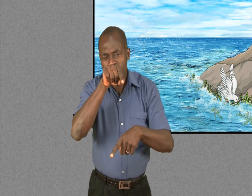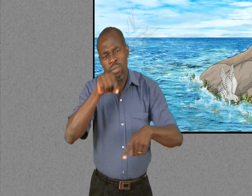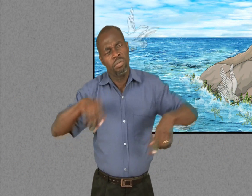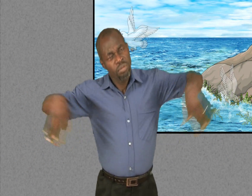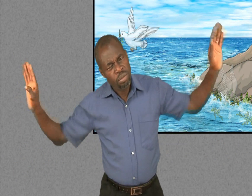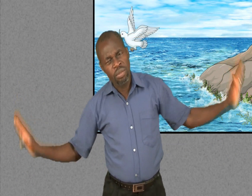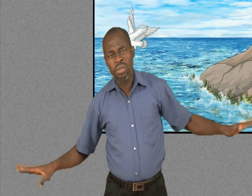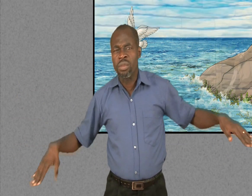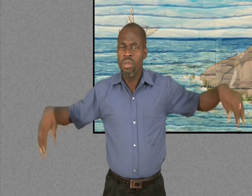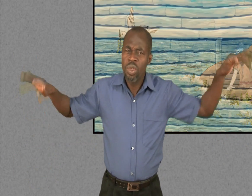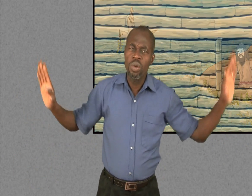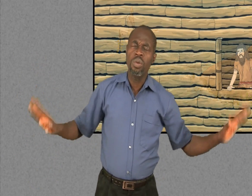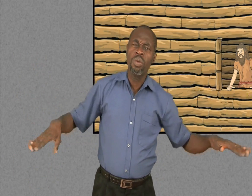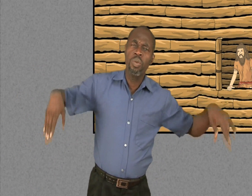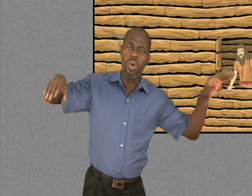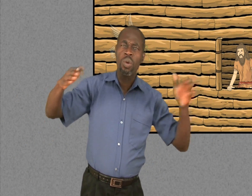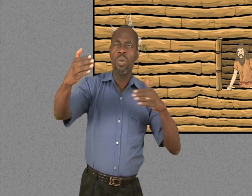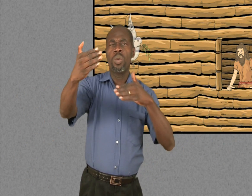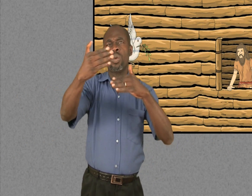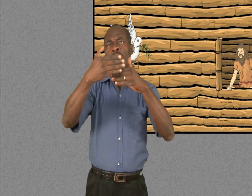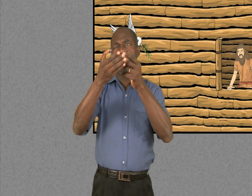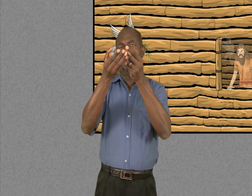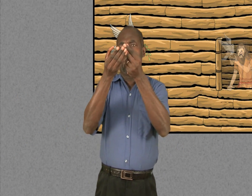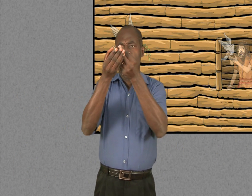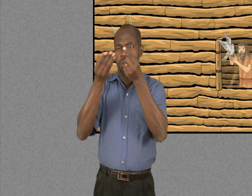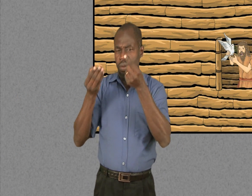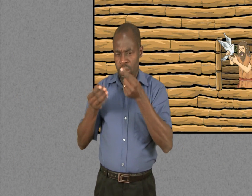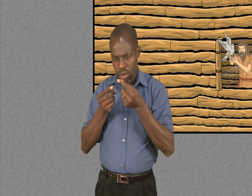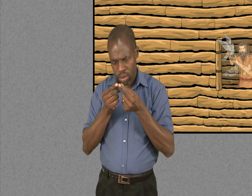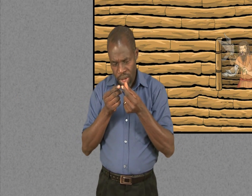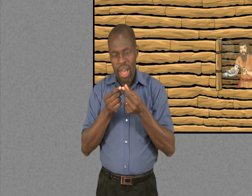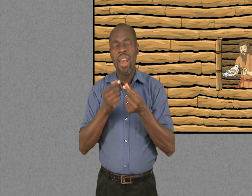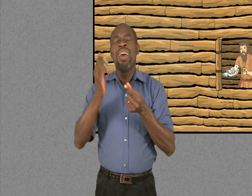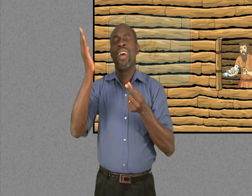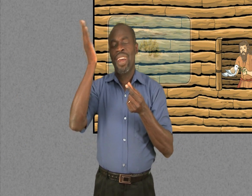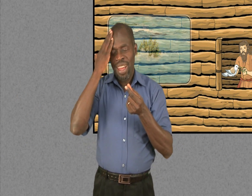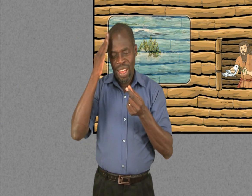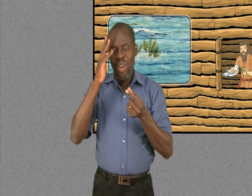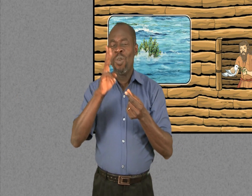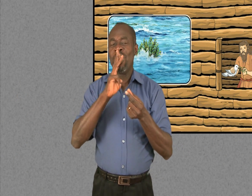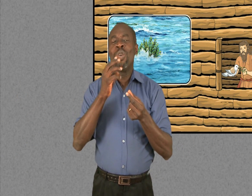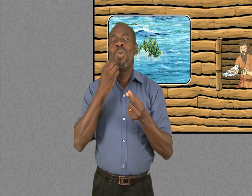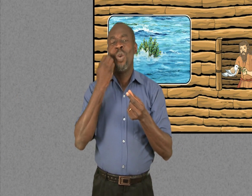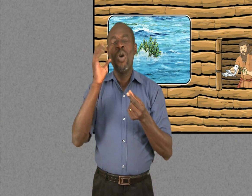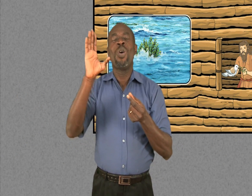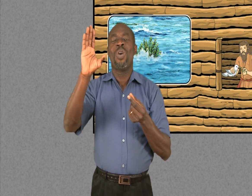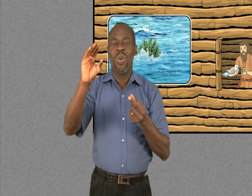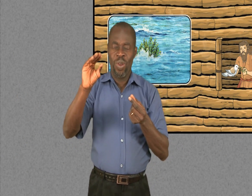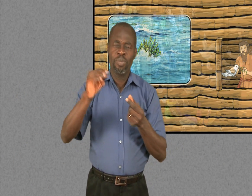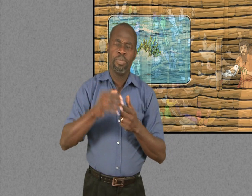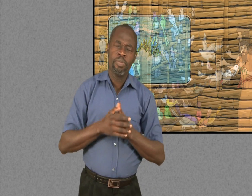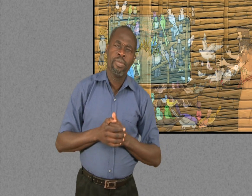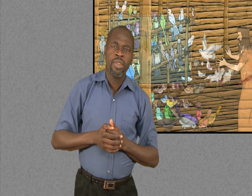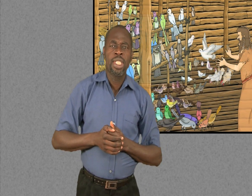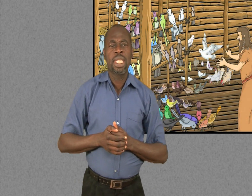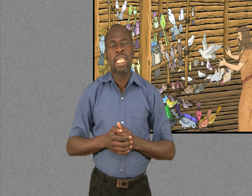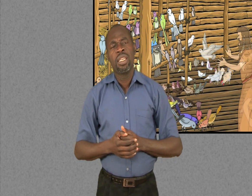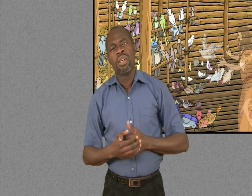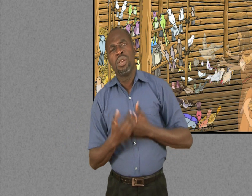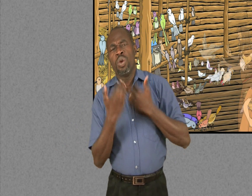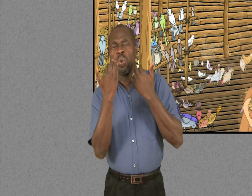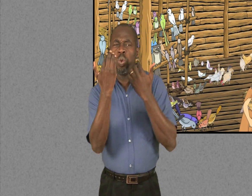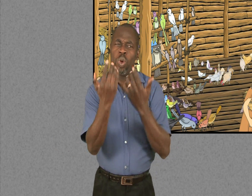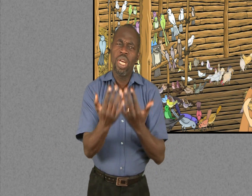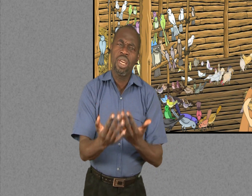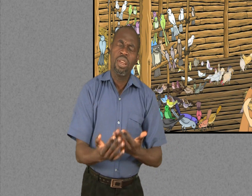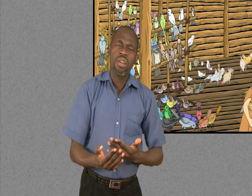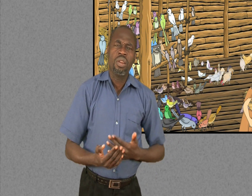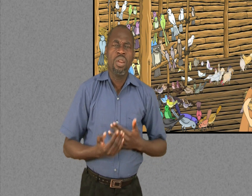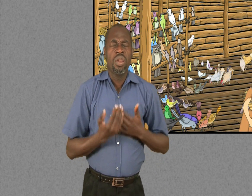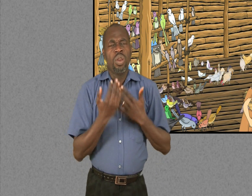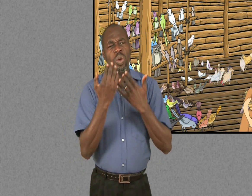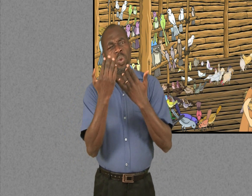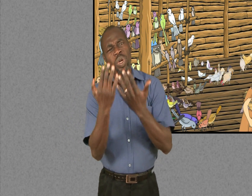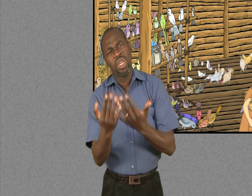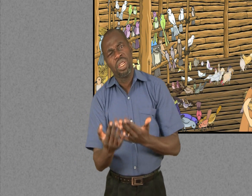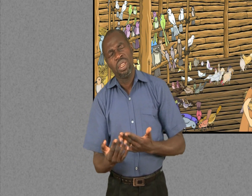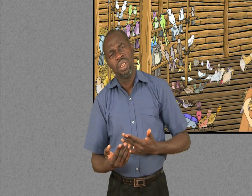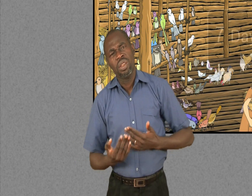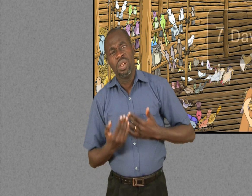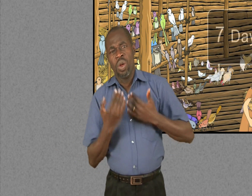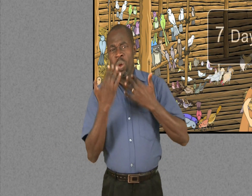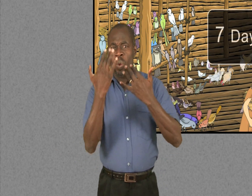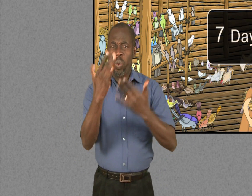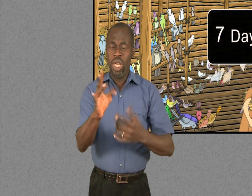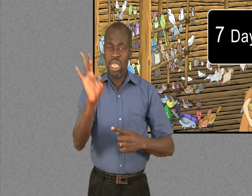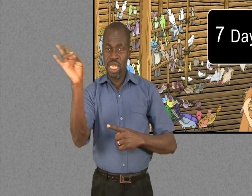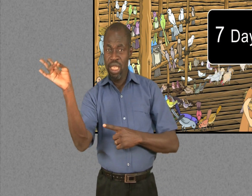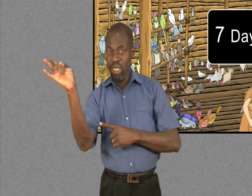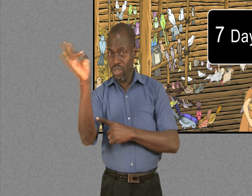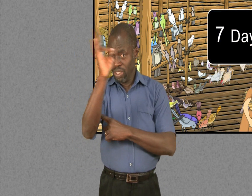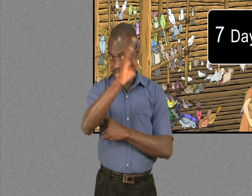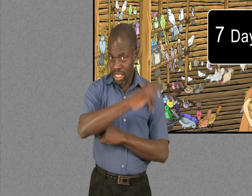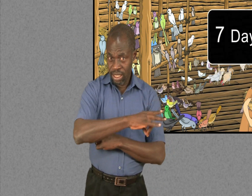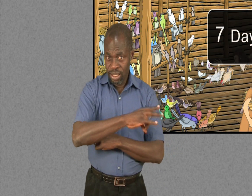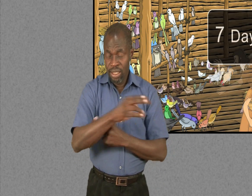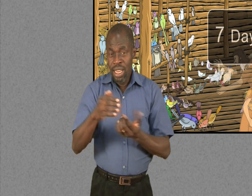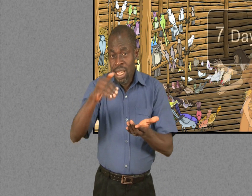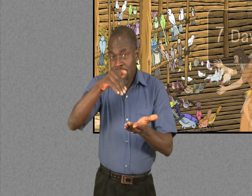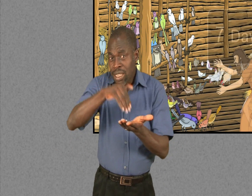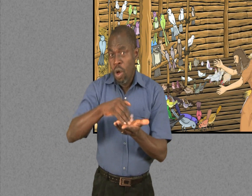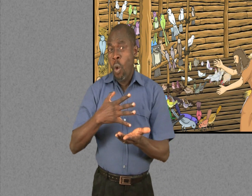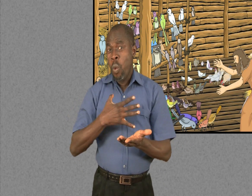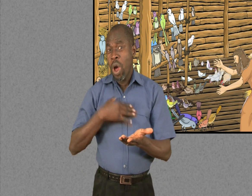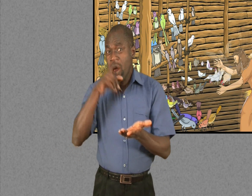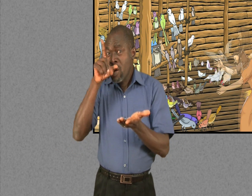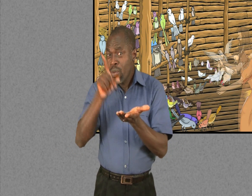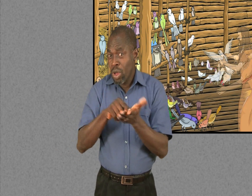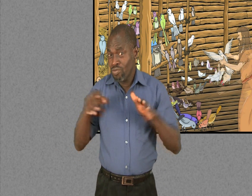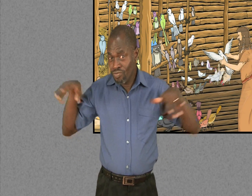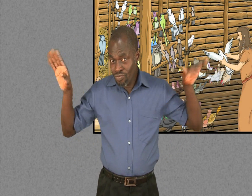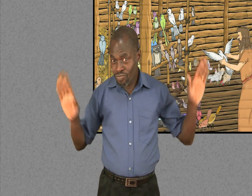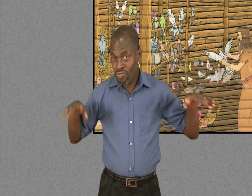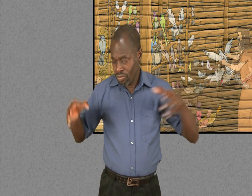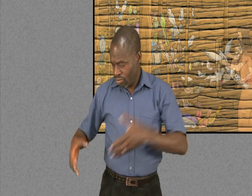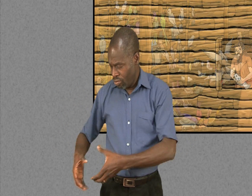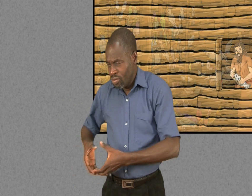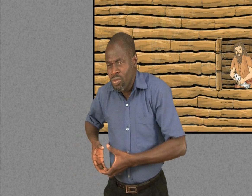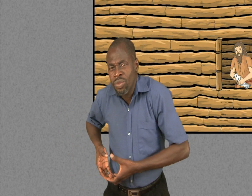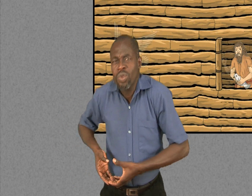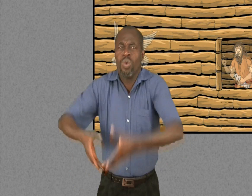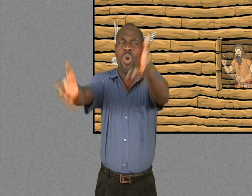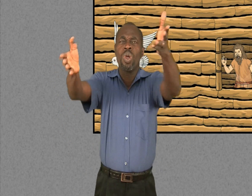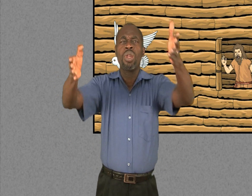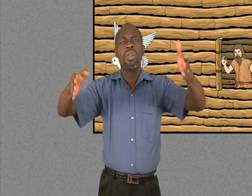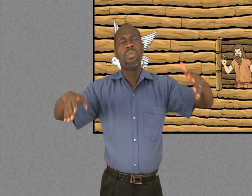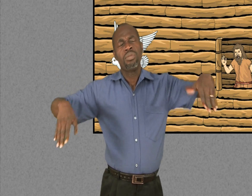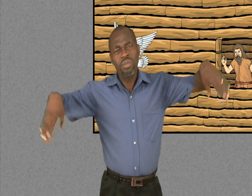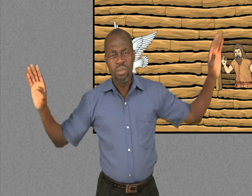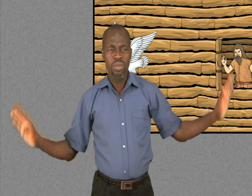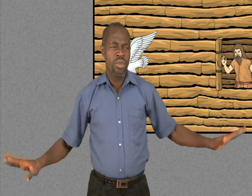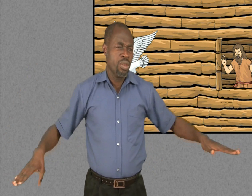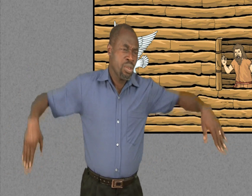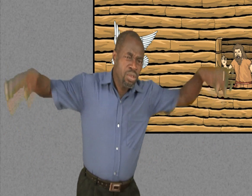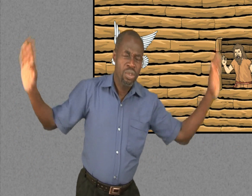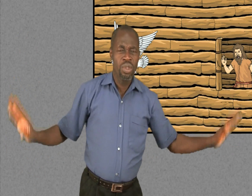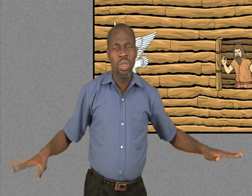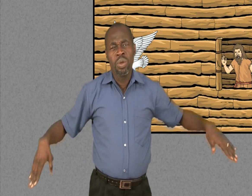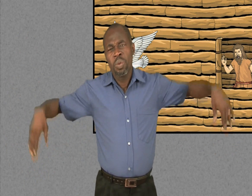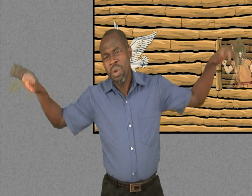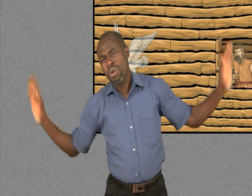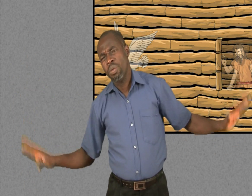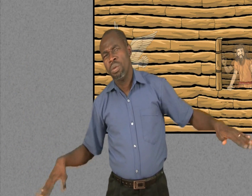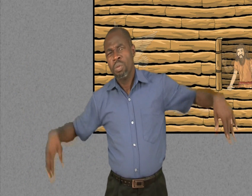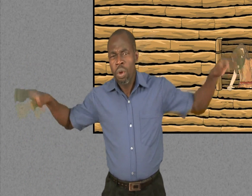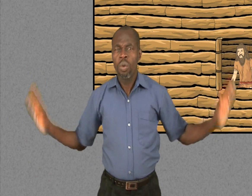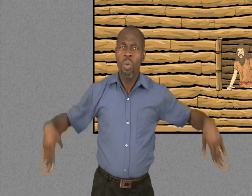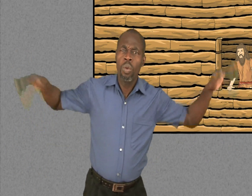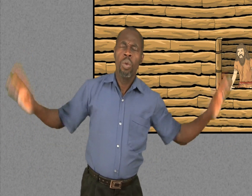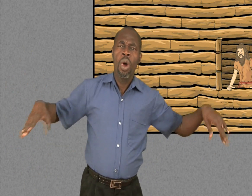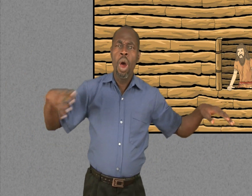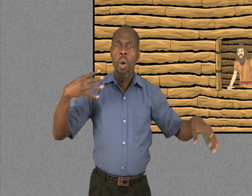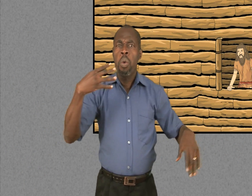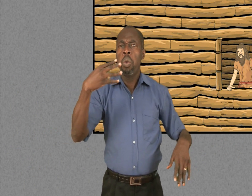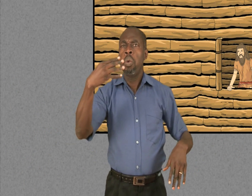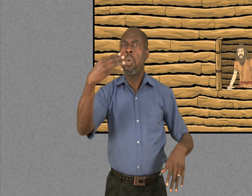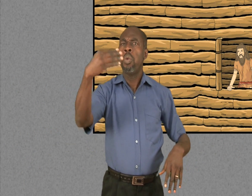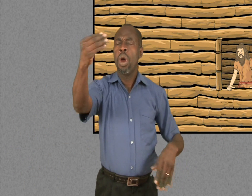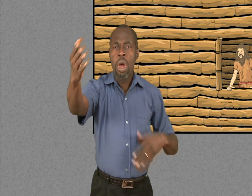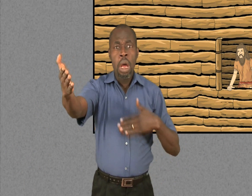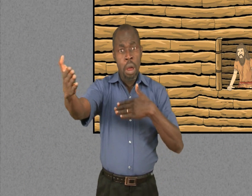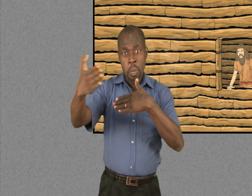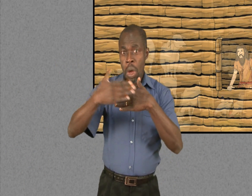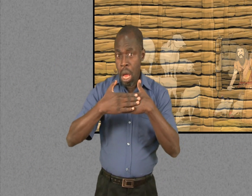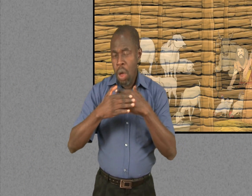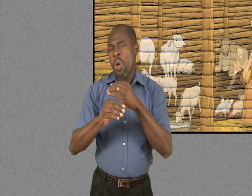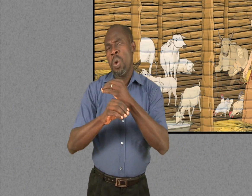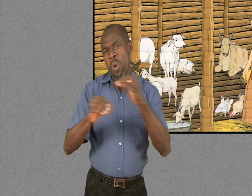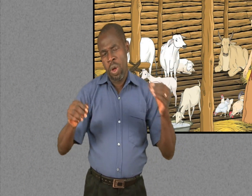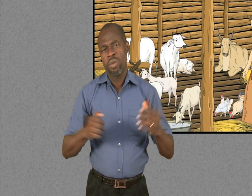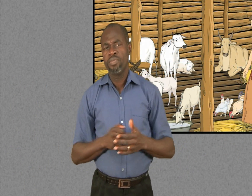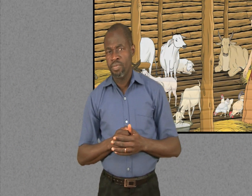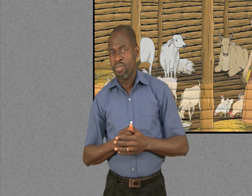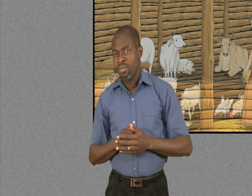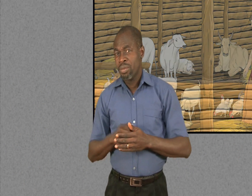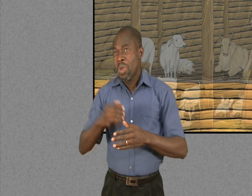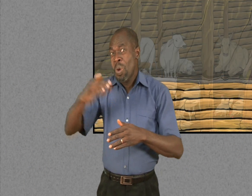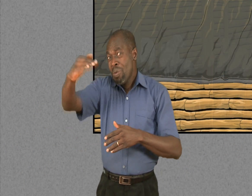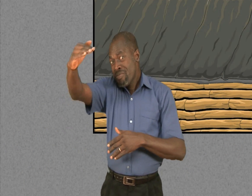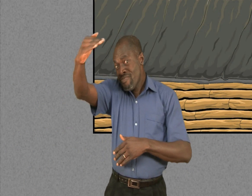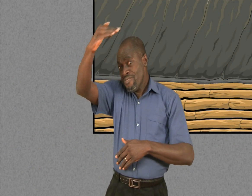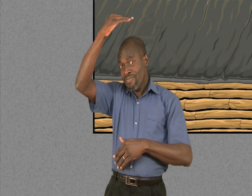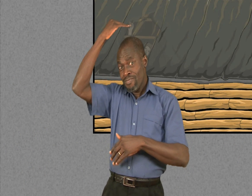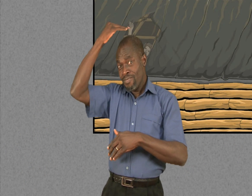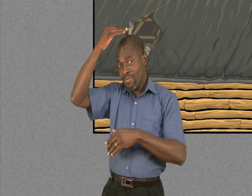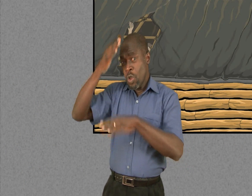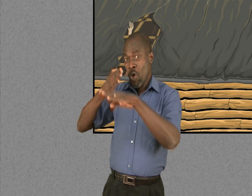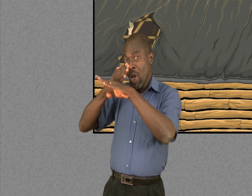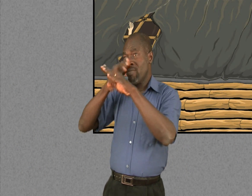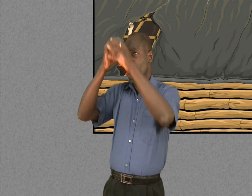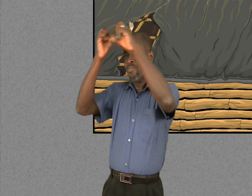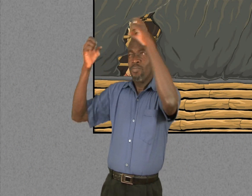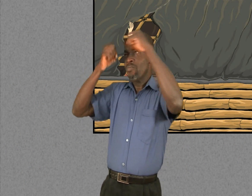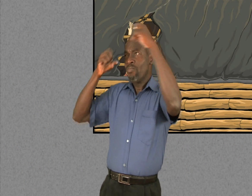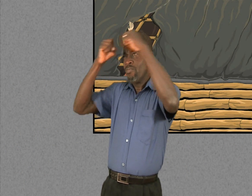And behold, the dove returned to him in the evening with a freshly plucked olive leaf in her beak. So Noah knew that the waters had receded from the earth. And Noah waited seven more days and sent out the dove again, but this time she did not return to him. In Noah’s six hundred and first year, on the first day of the first month, the waters had dried up from the earth.